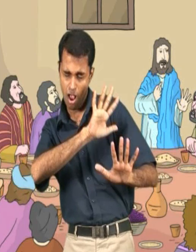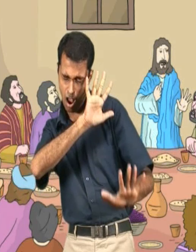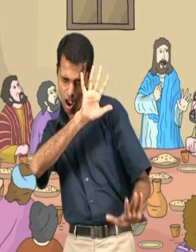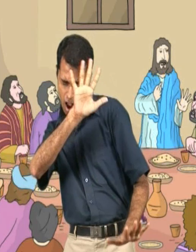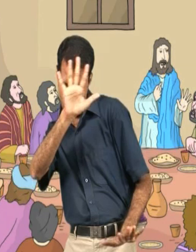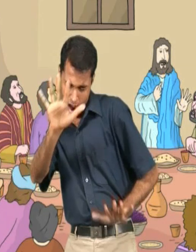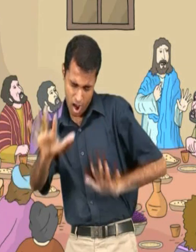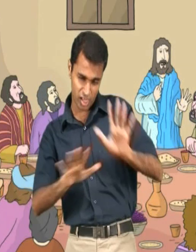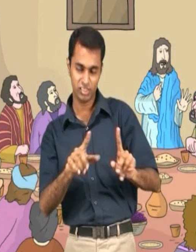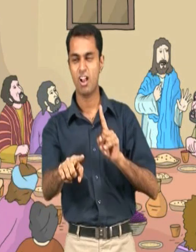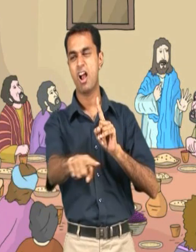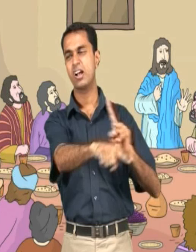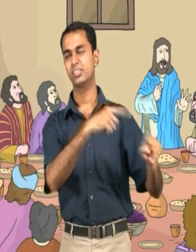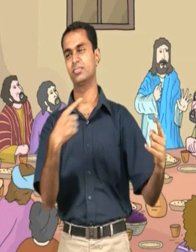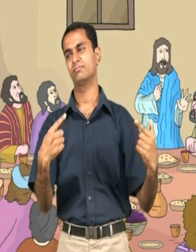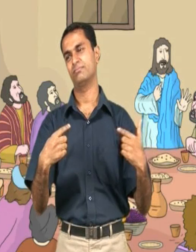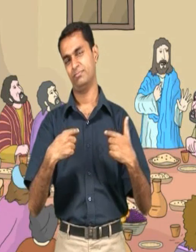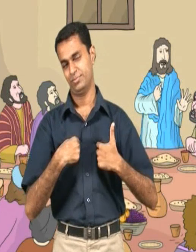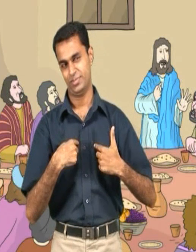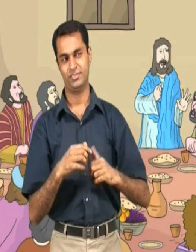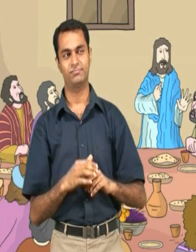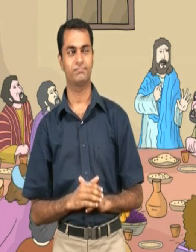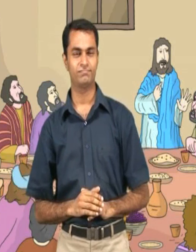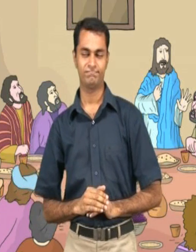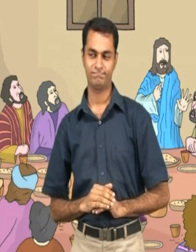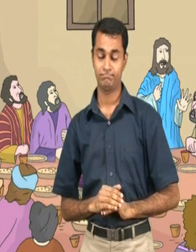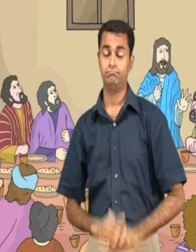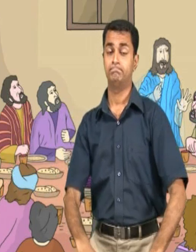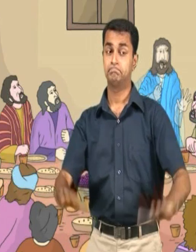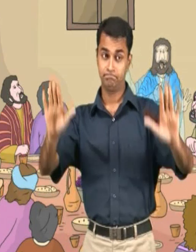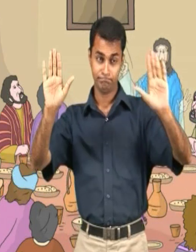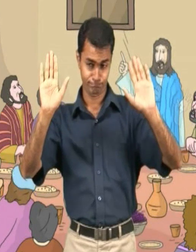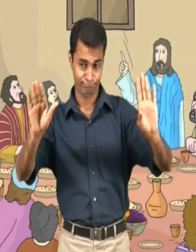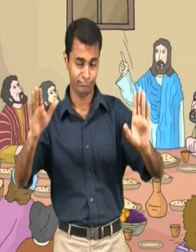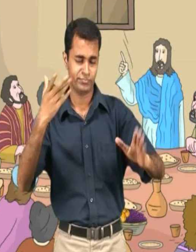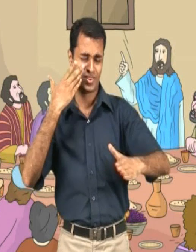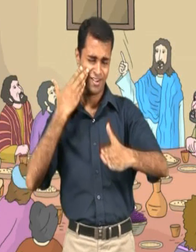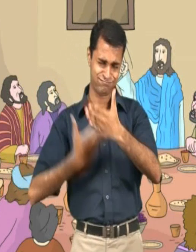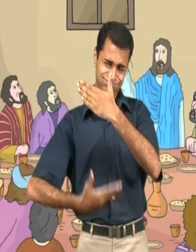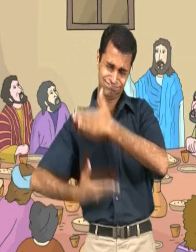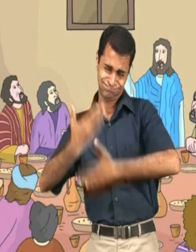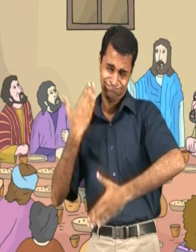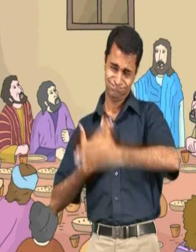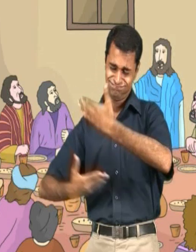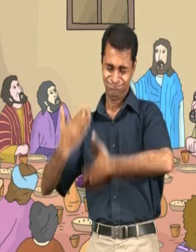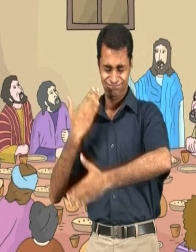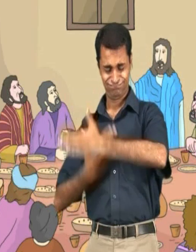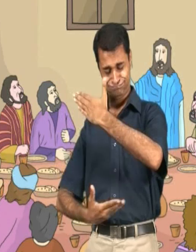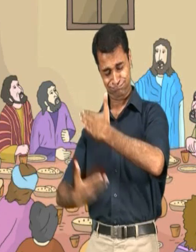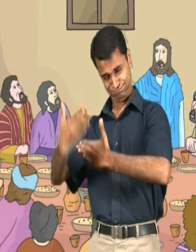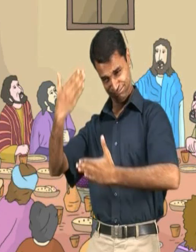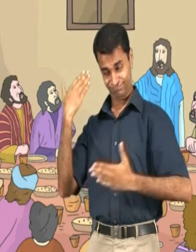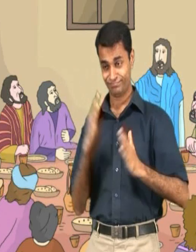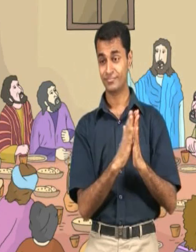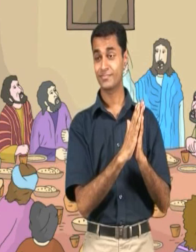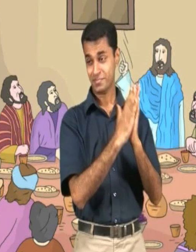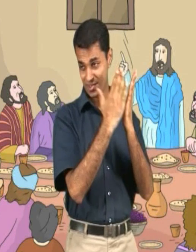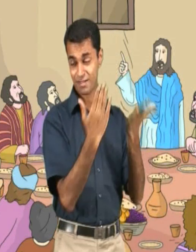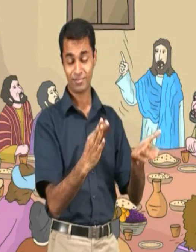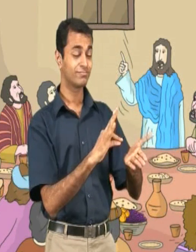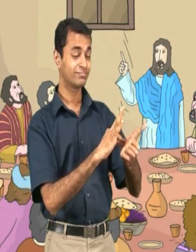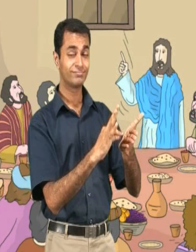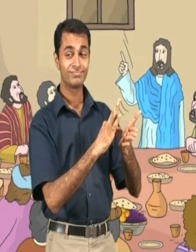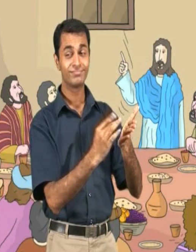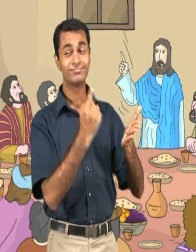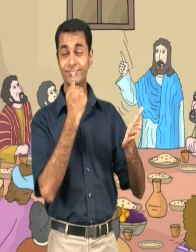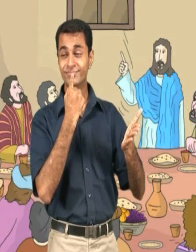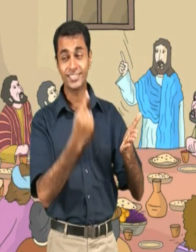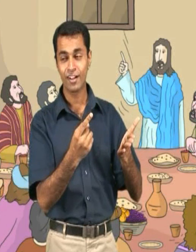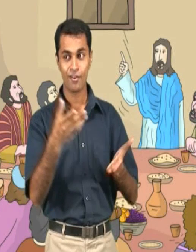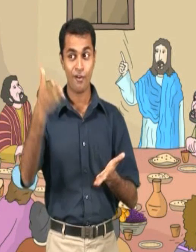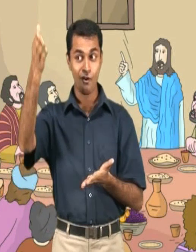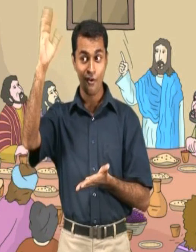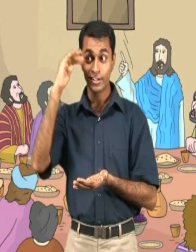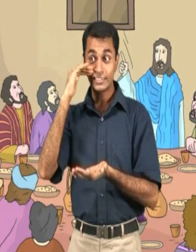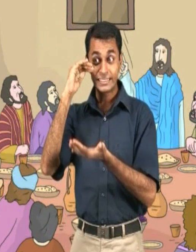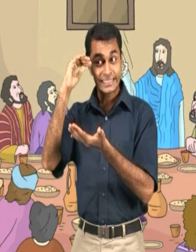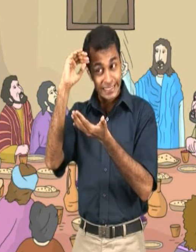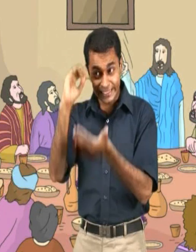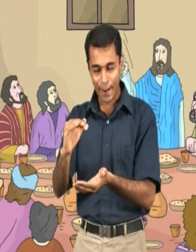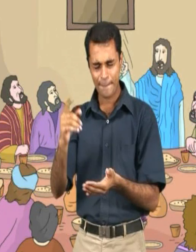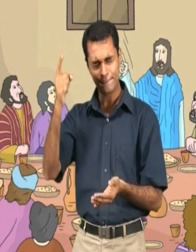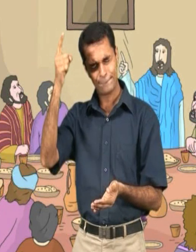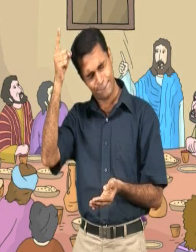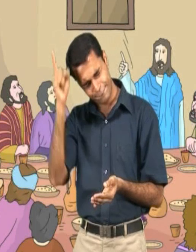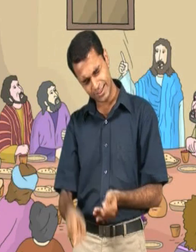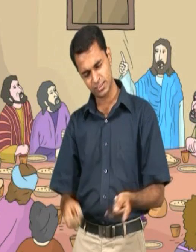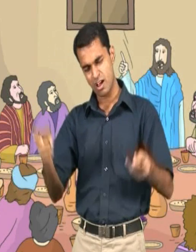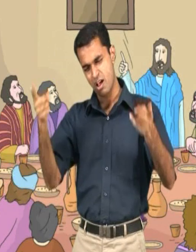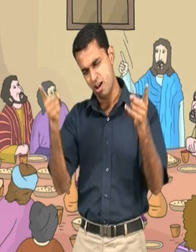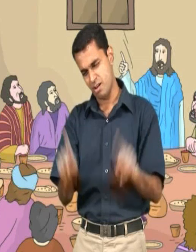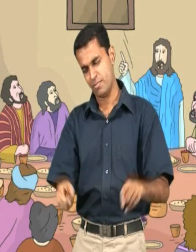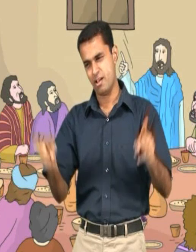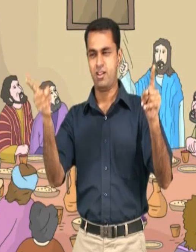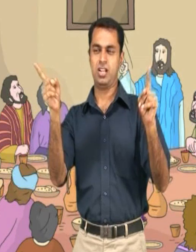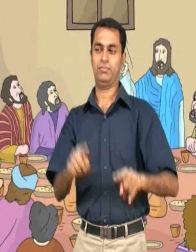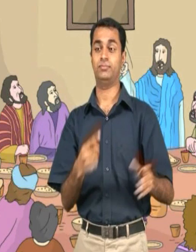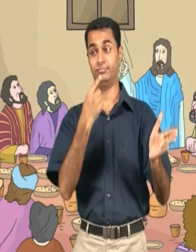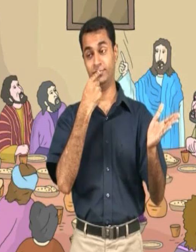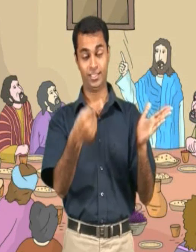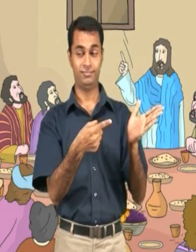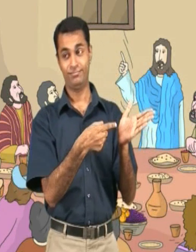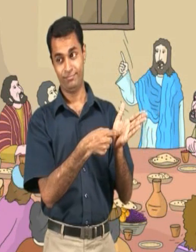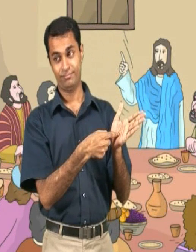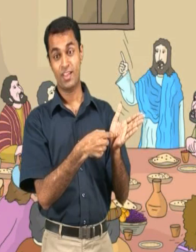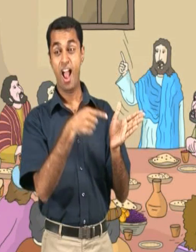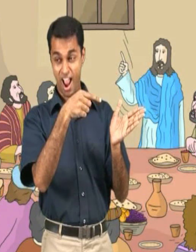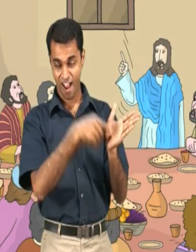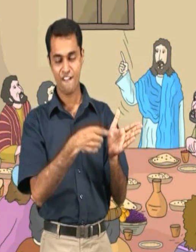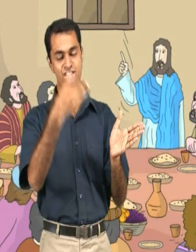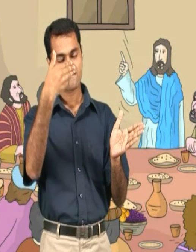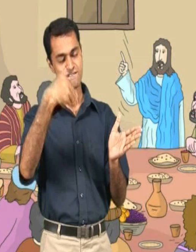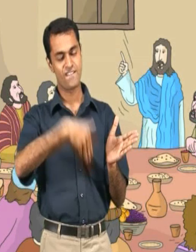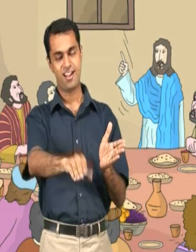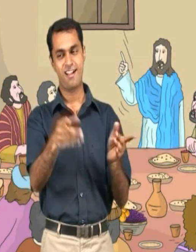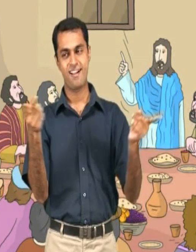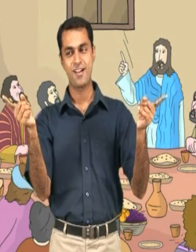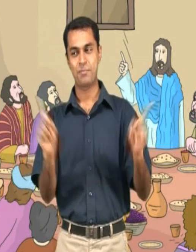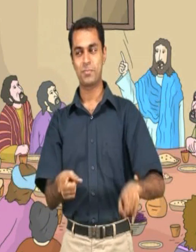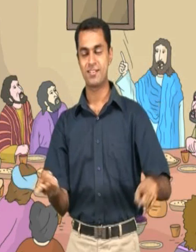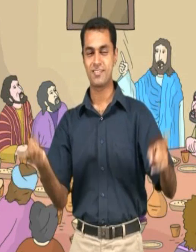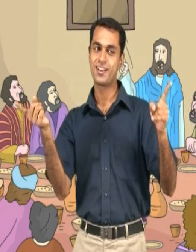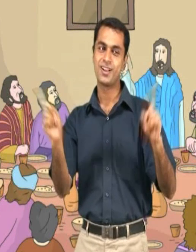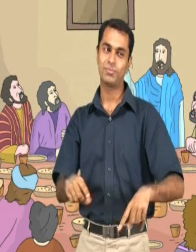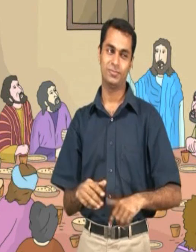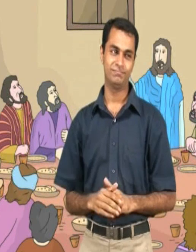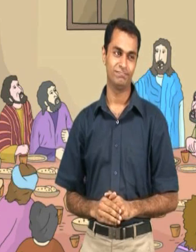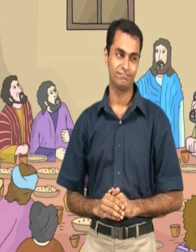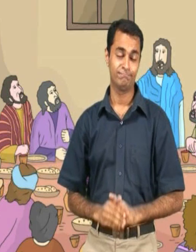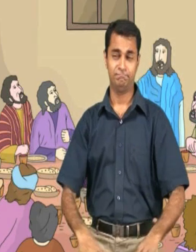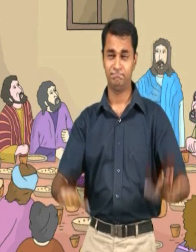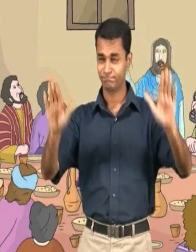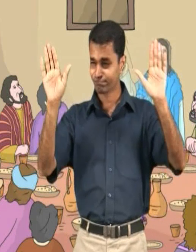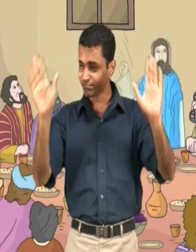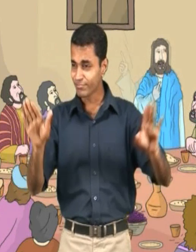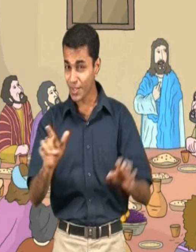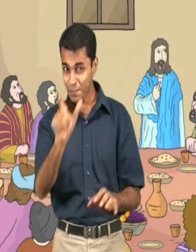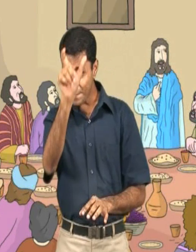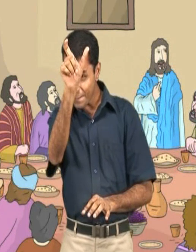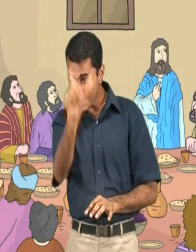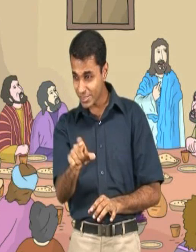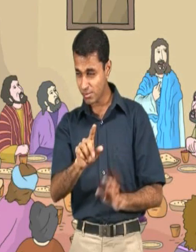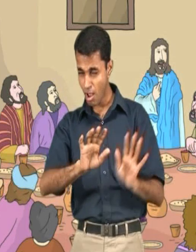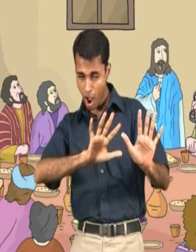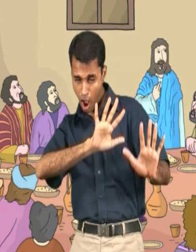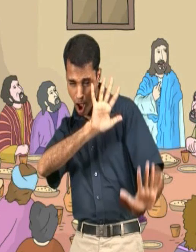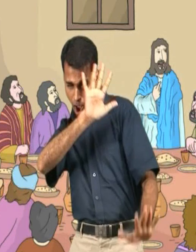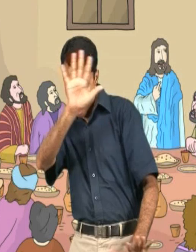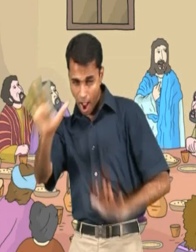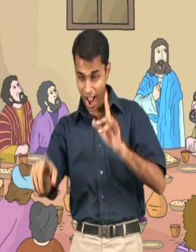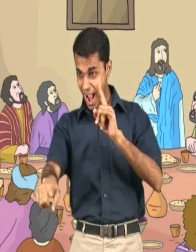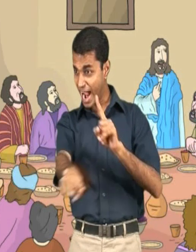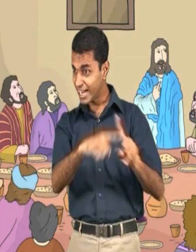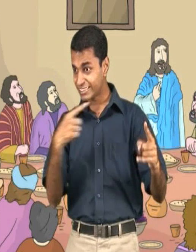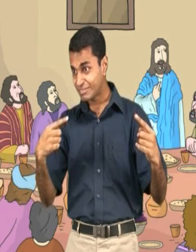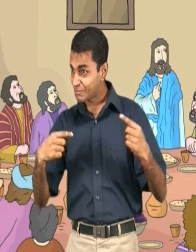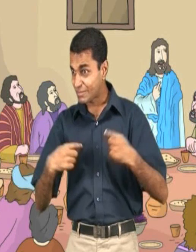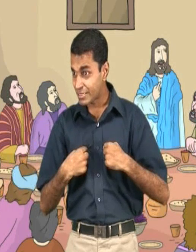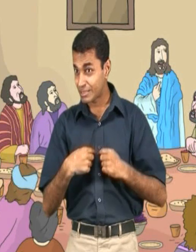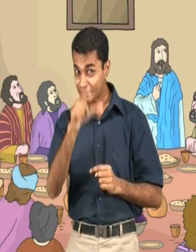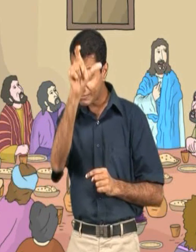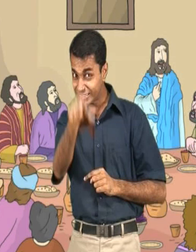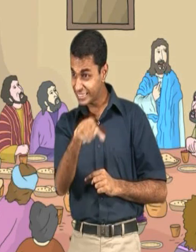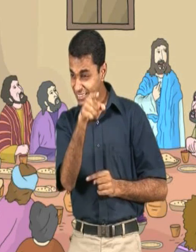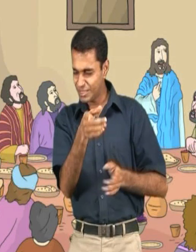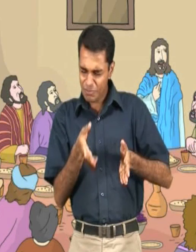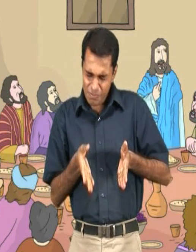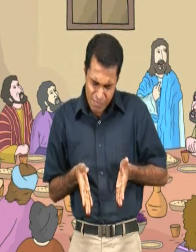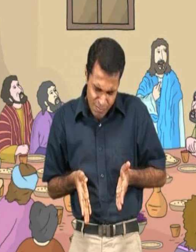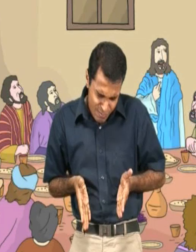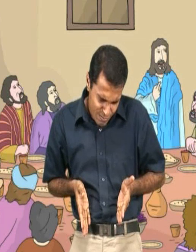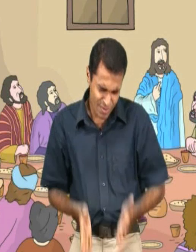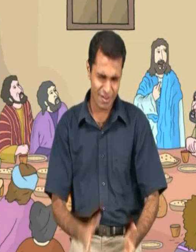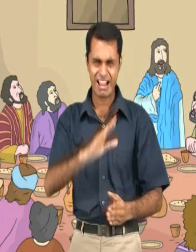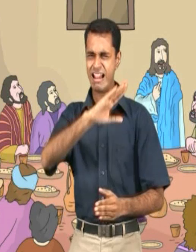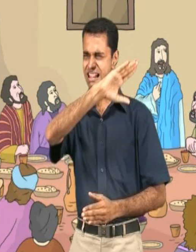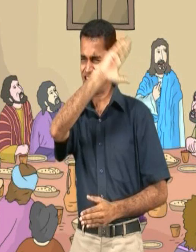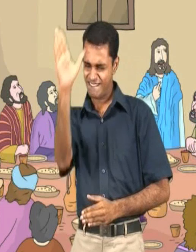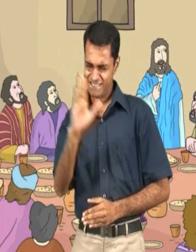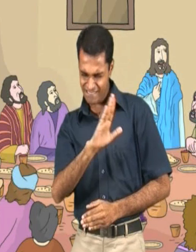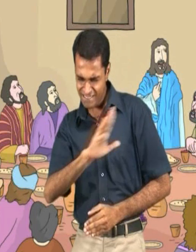The Son of Man will go just as it is written about Him, but woe to that man by whom He is betrayed.